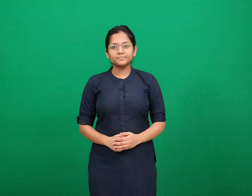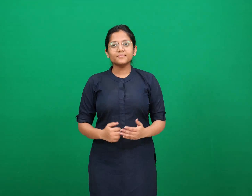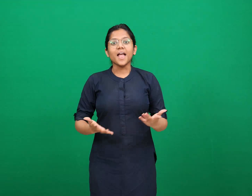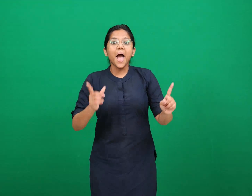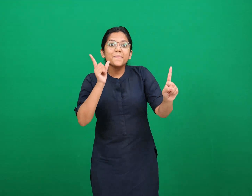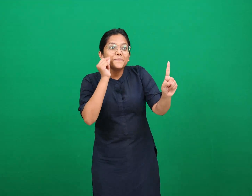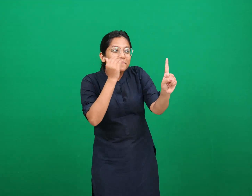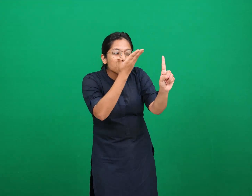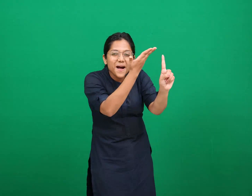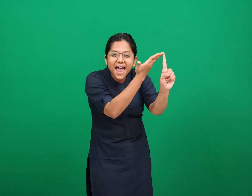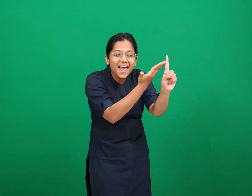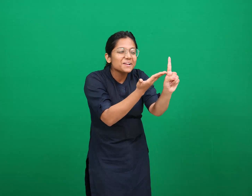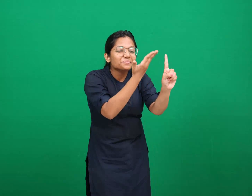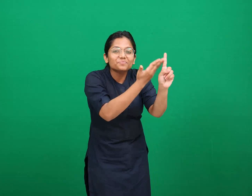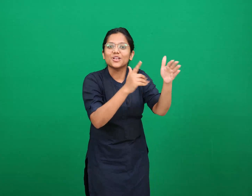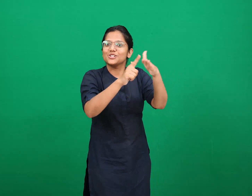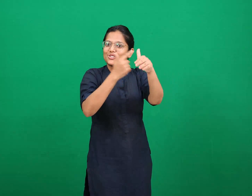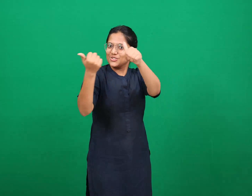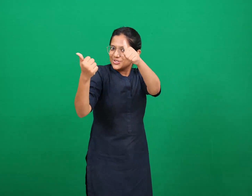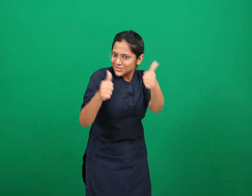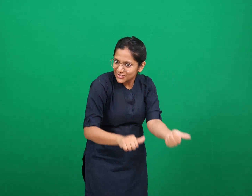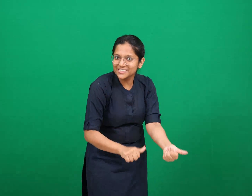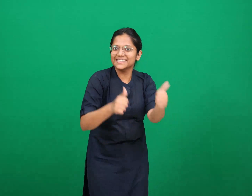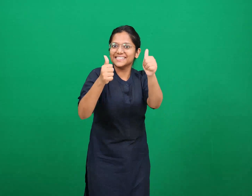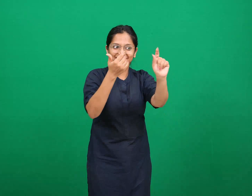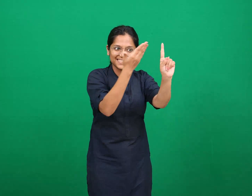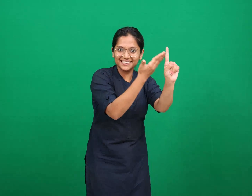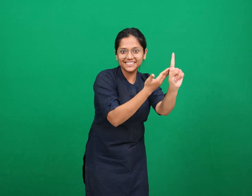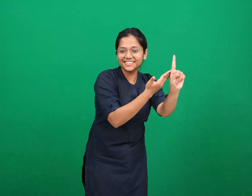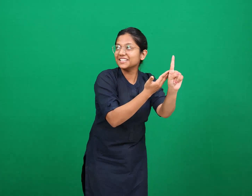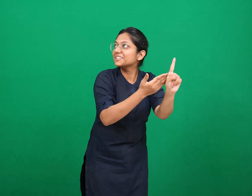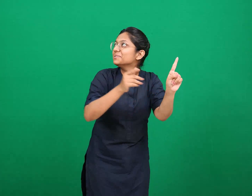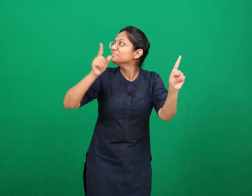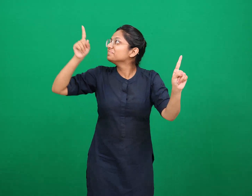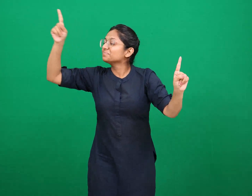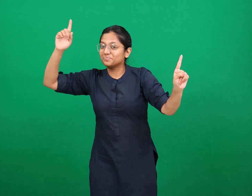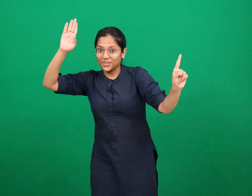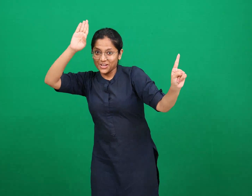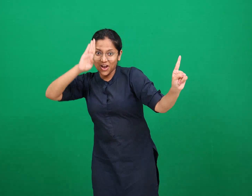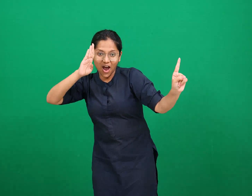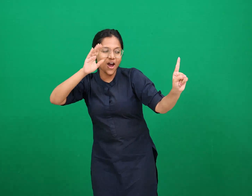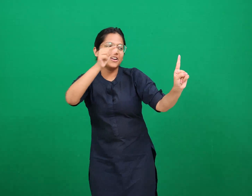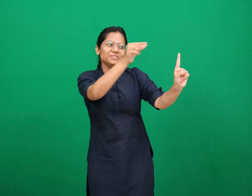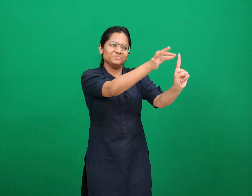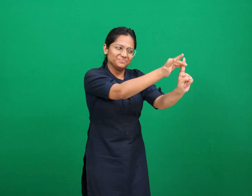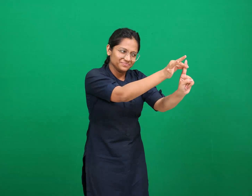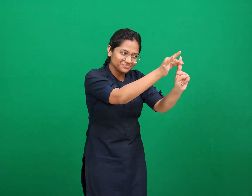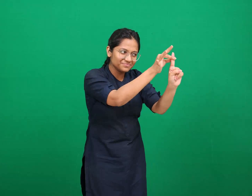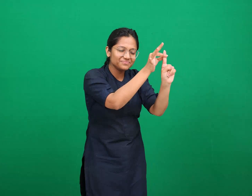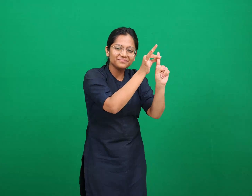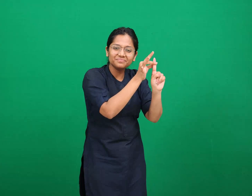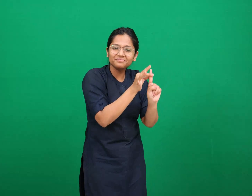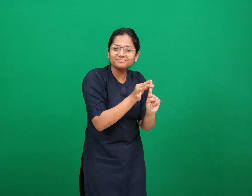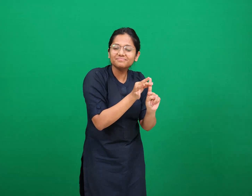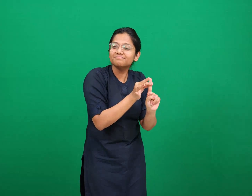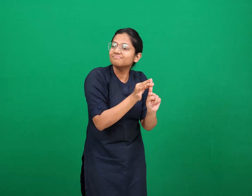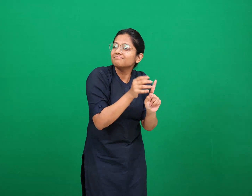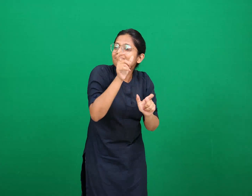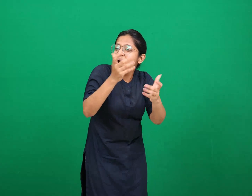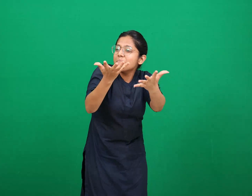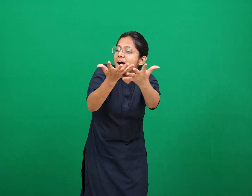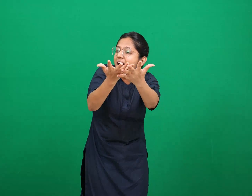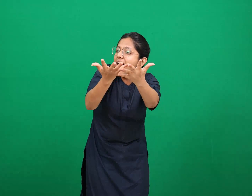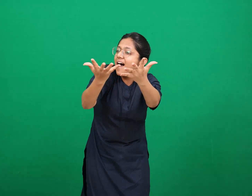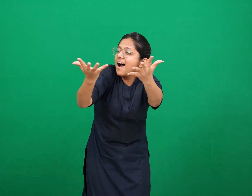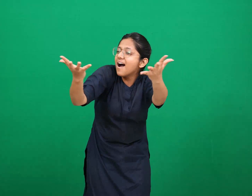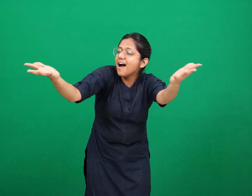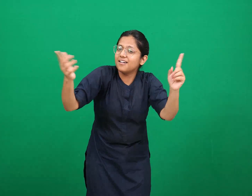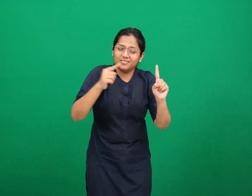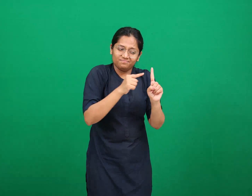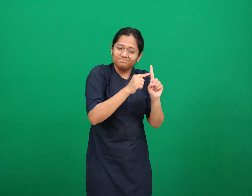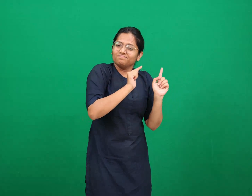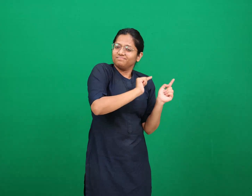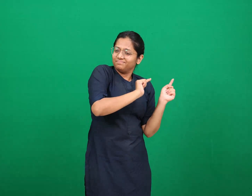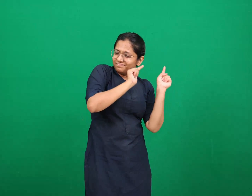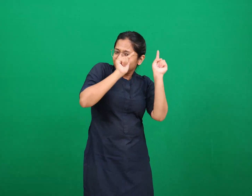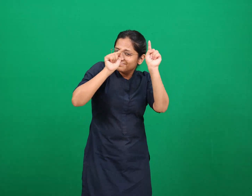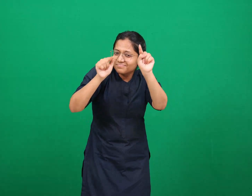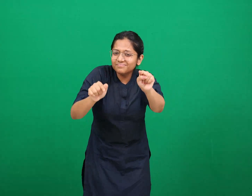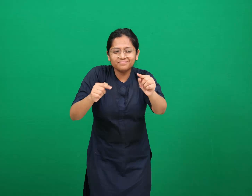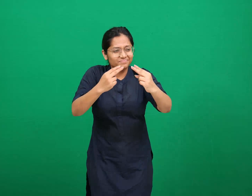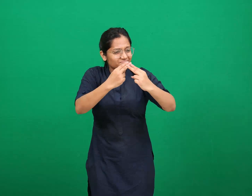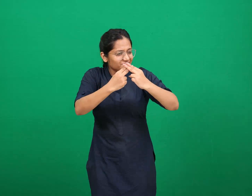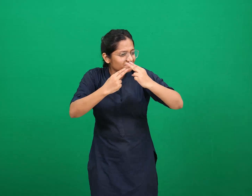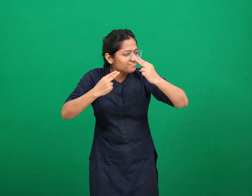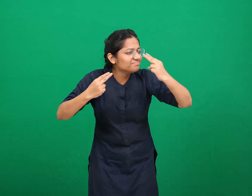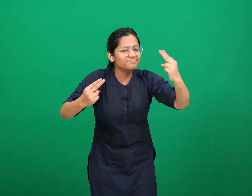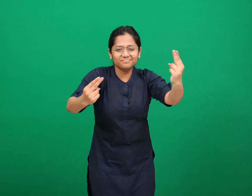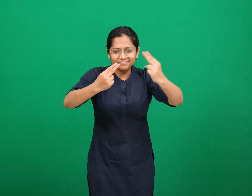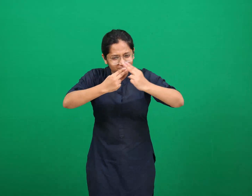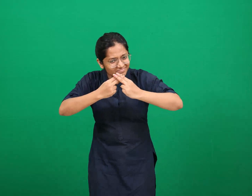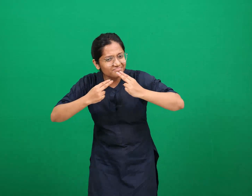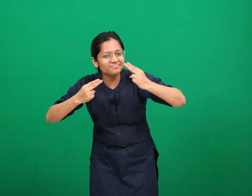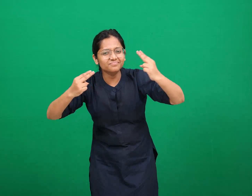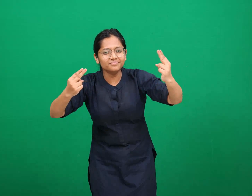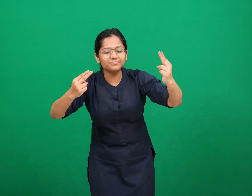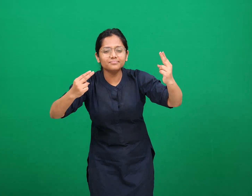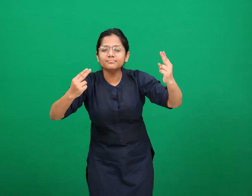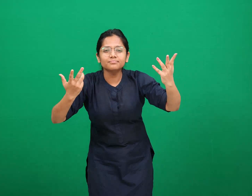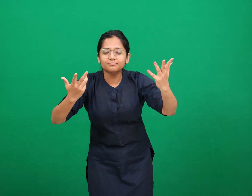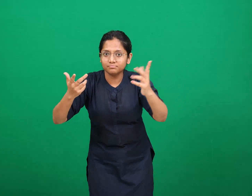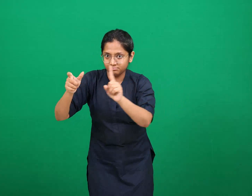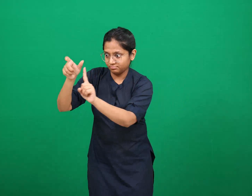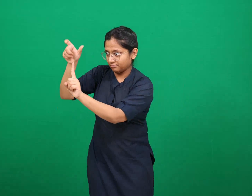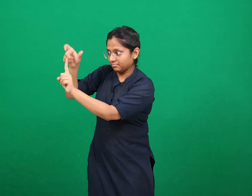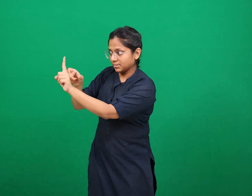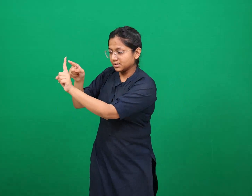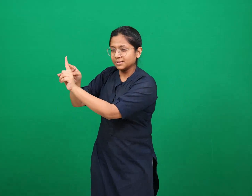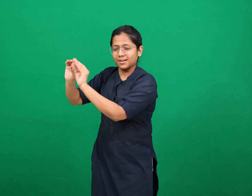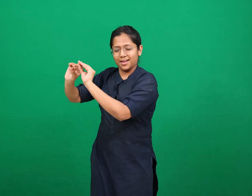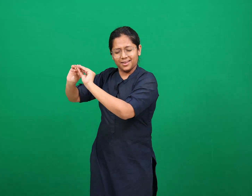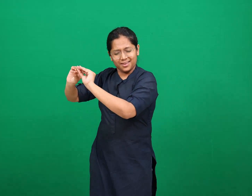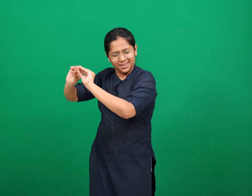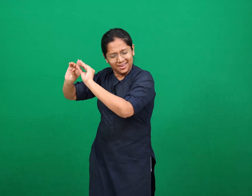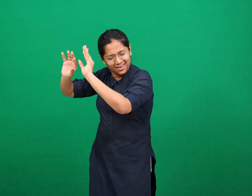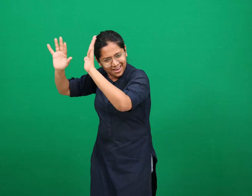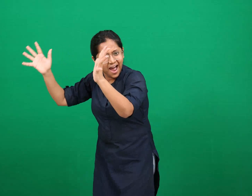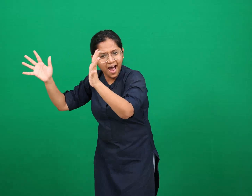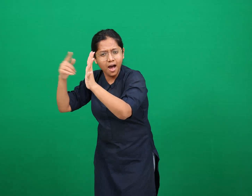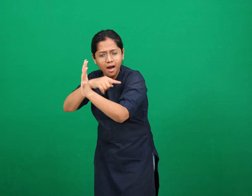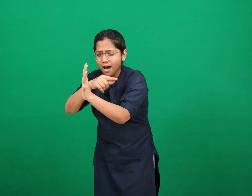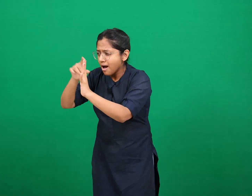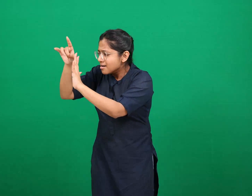There came a man who was sent from God. His name was John.